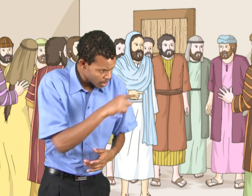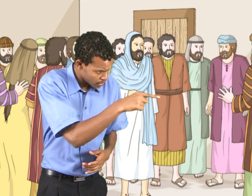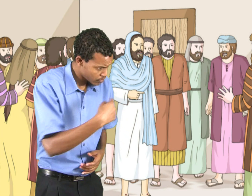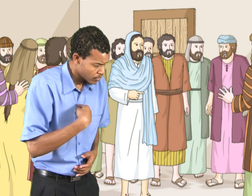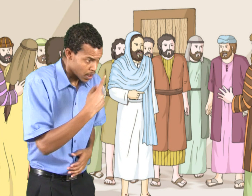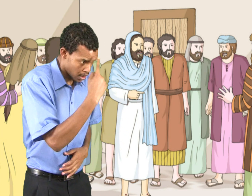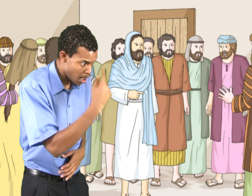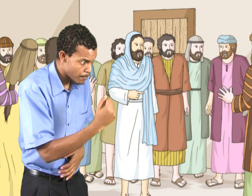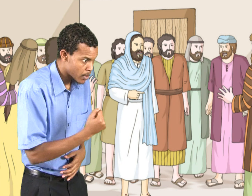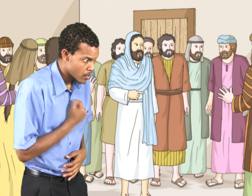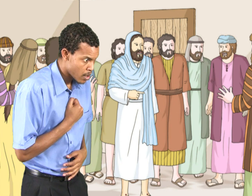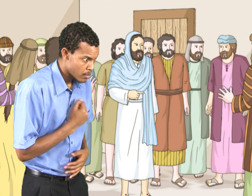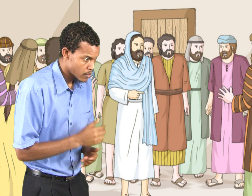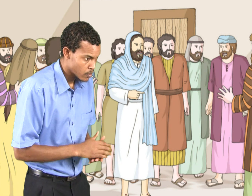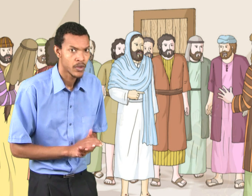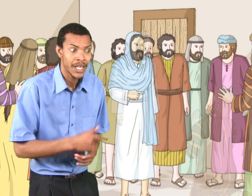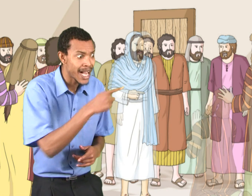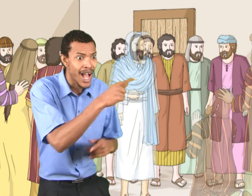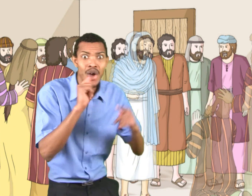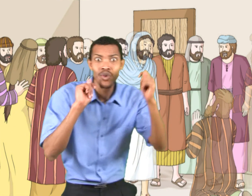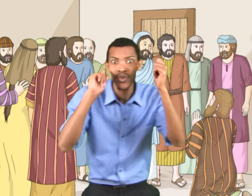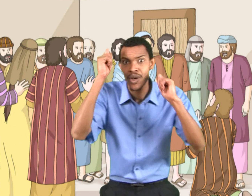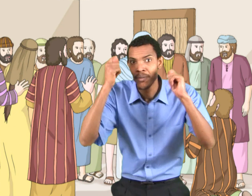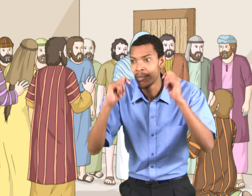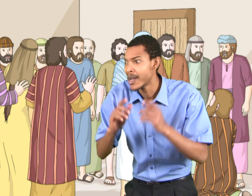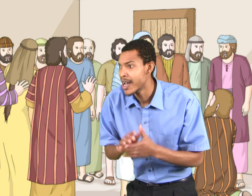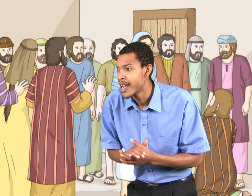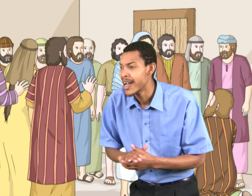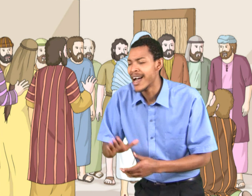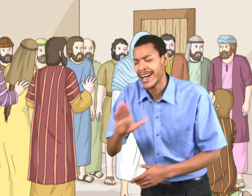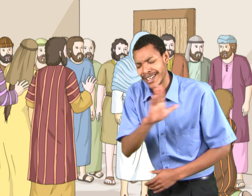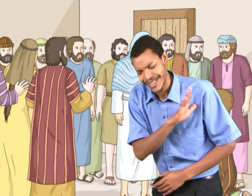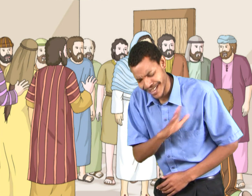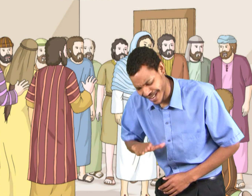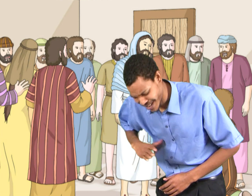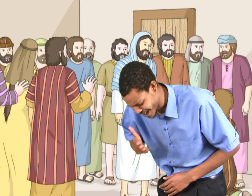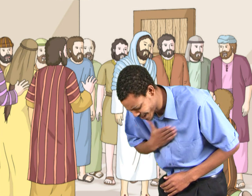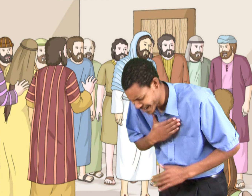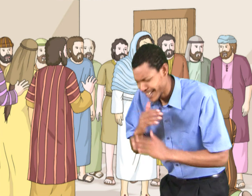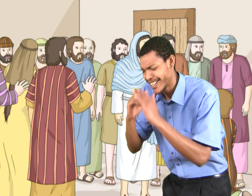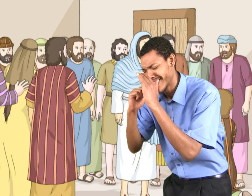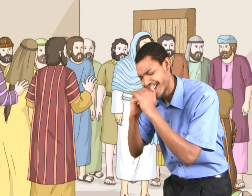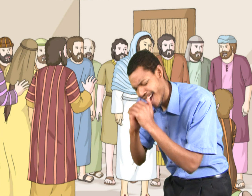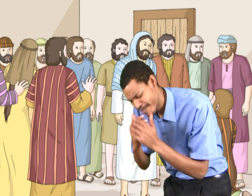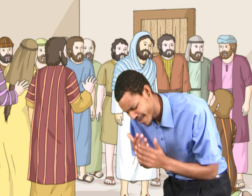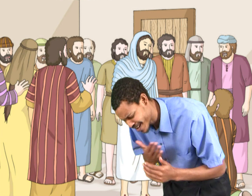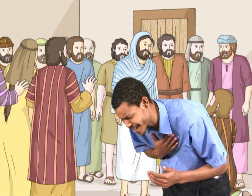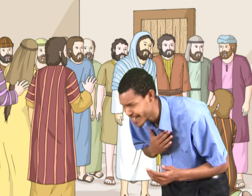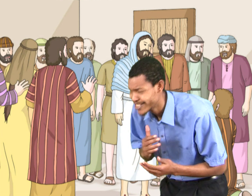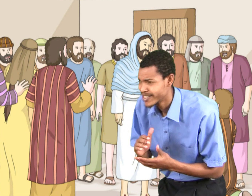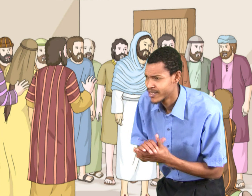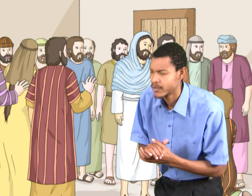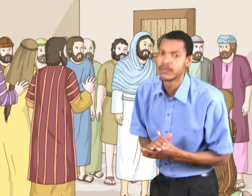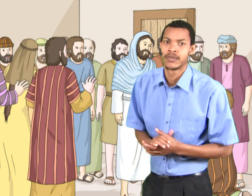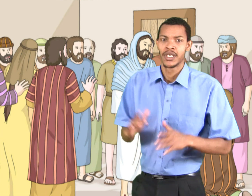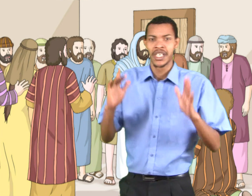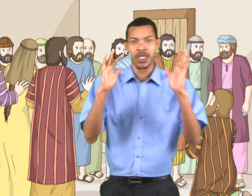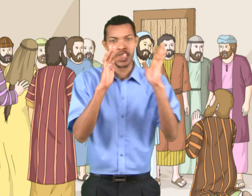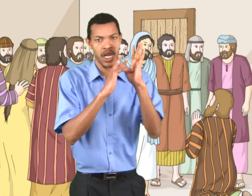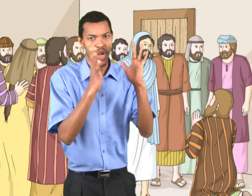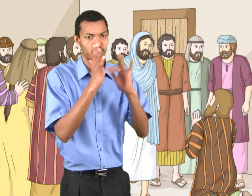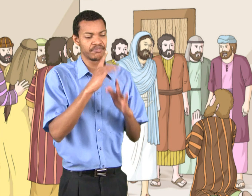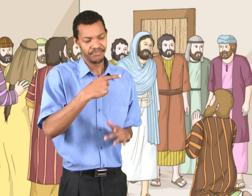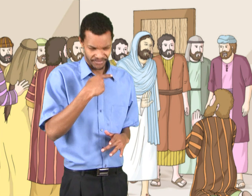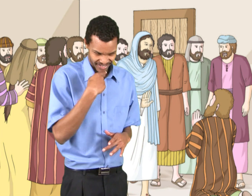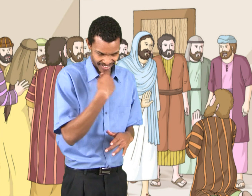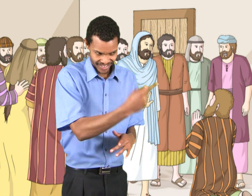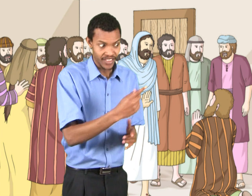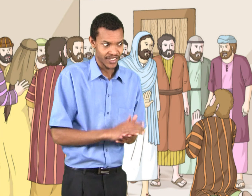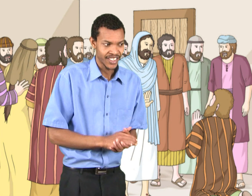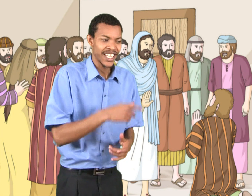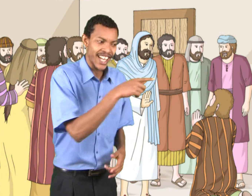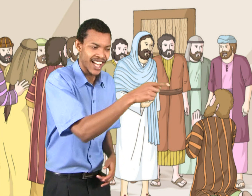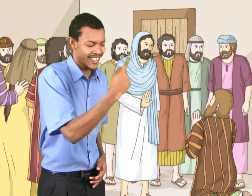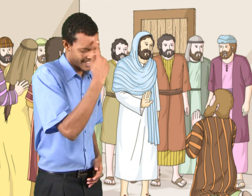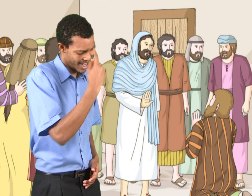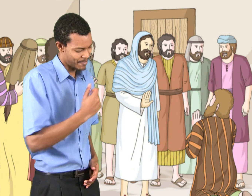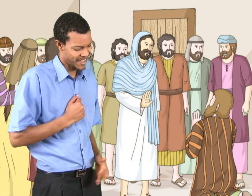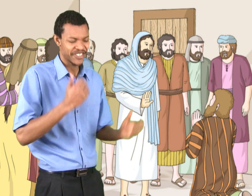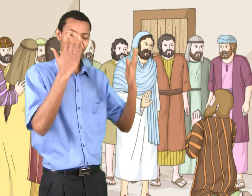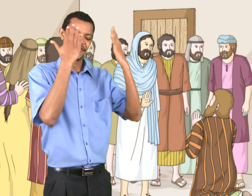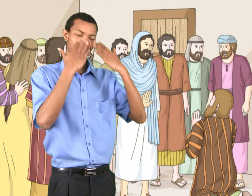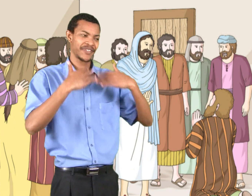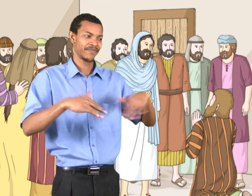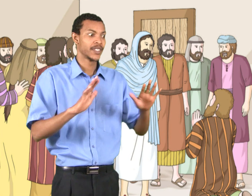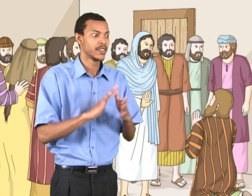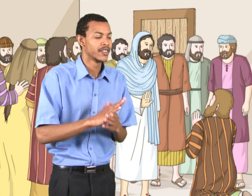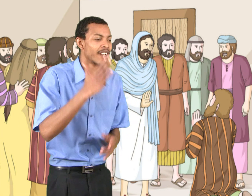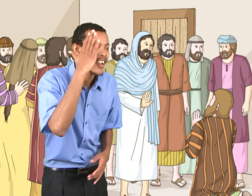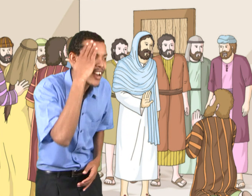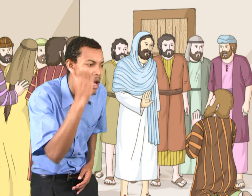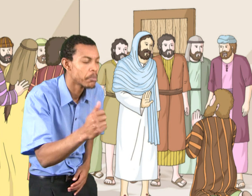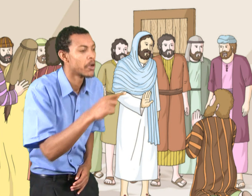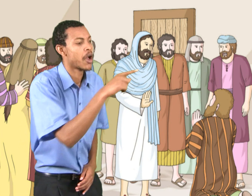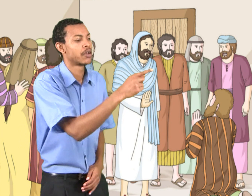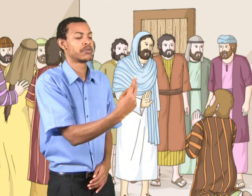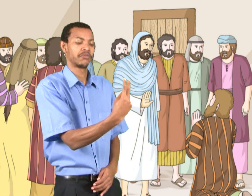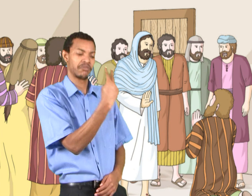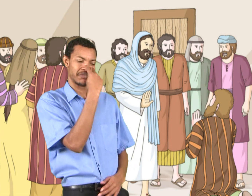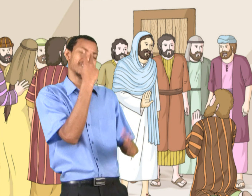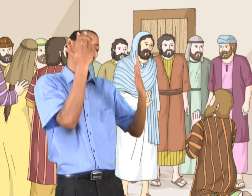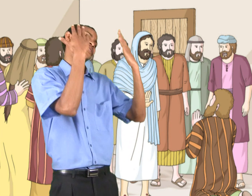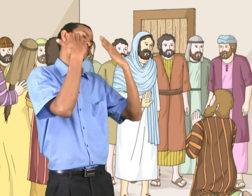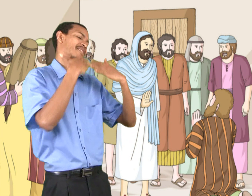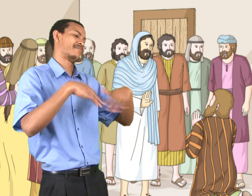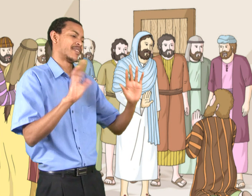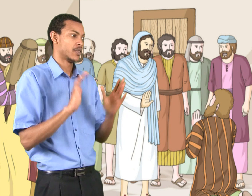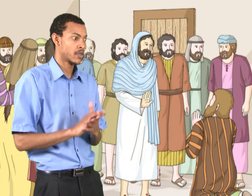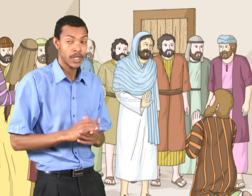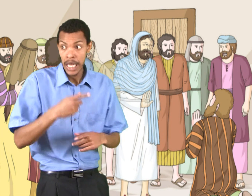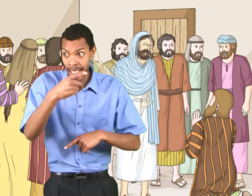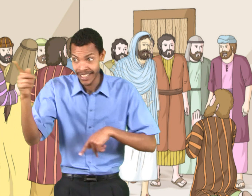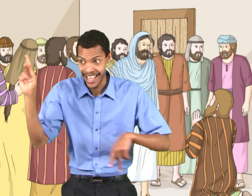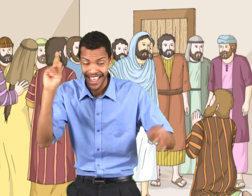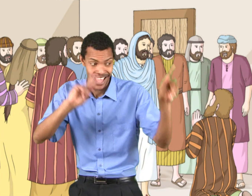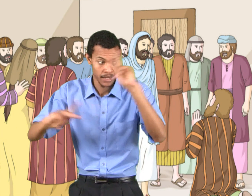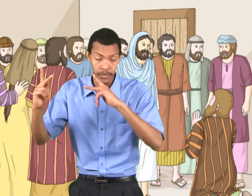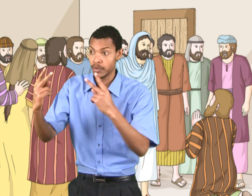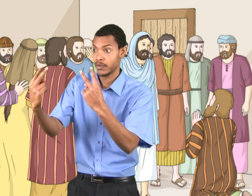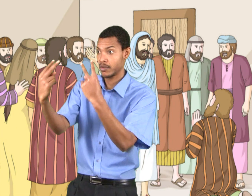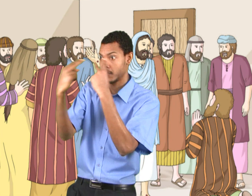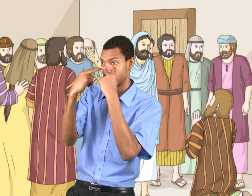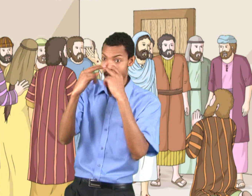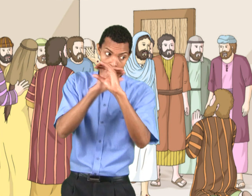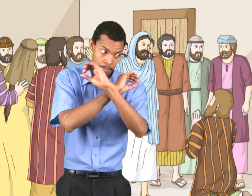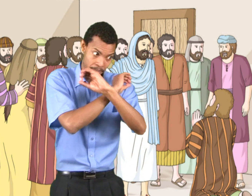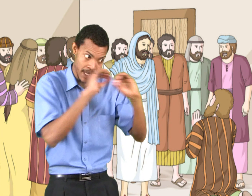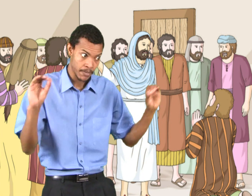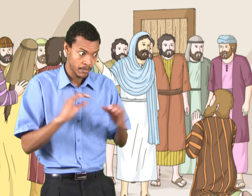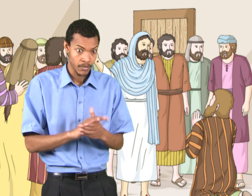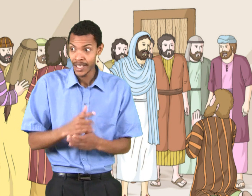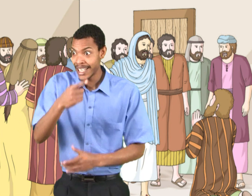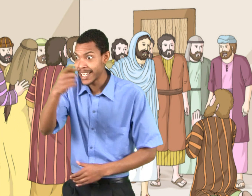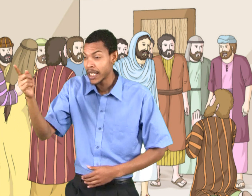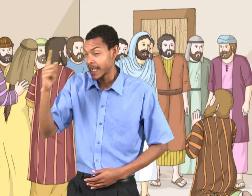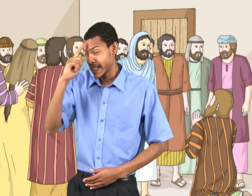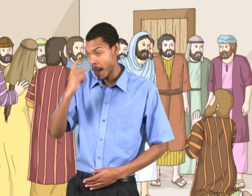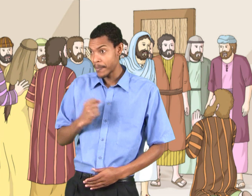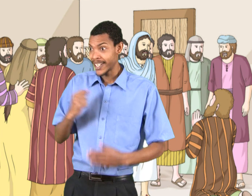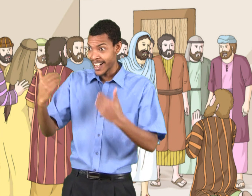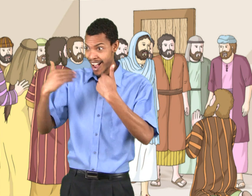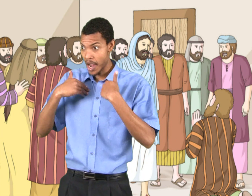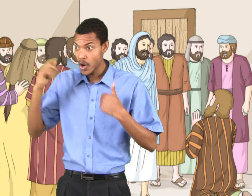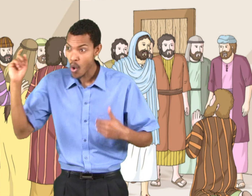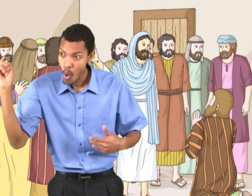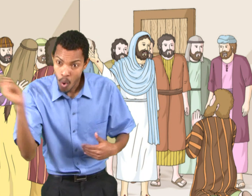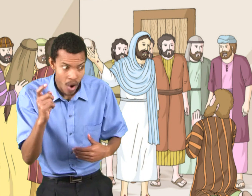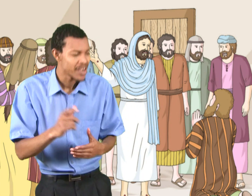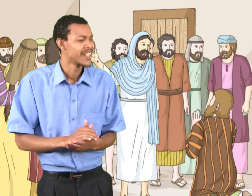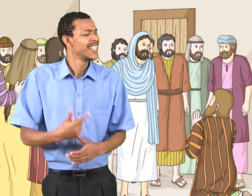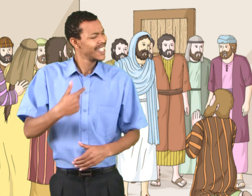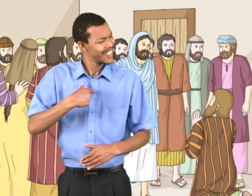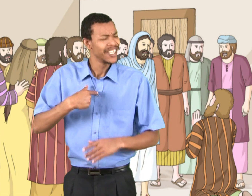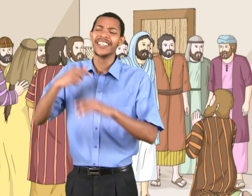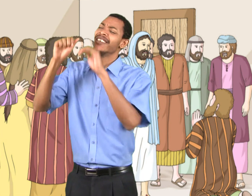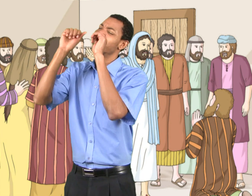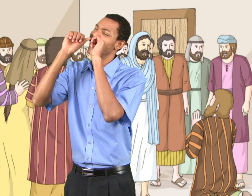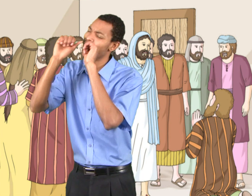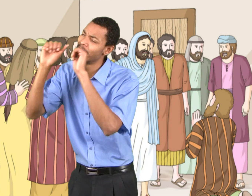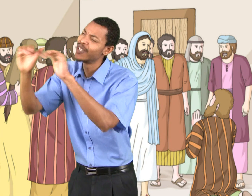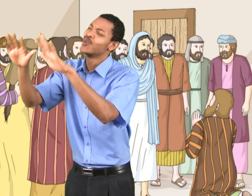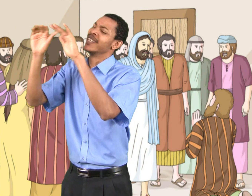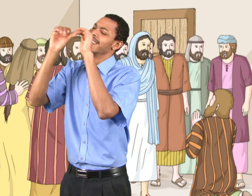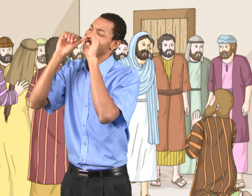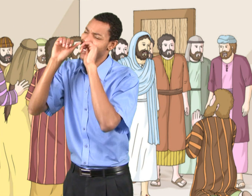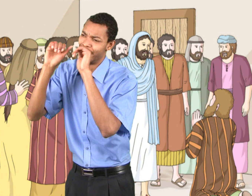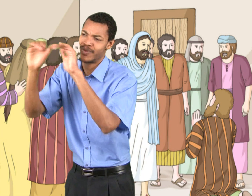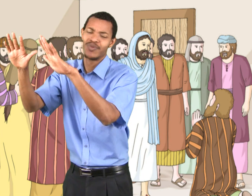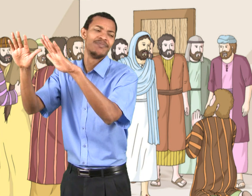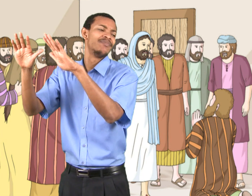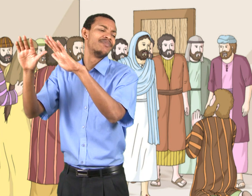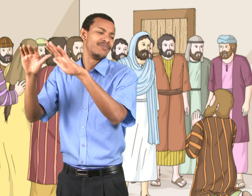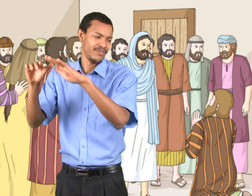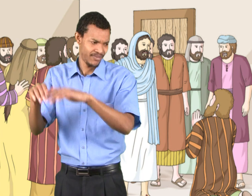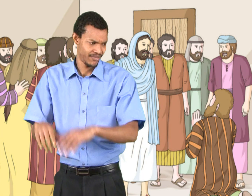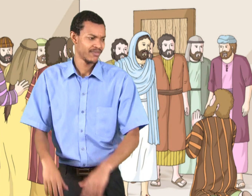Thomas replied, “My Lord and my God!” Jesus said to him, “Because you have seen Me, you have believed;